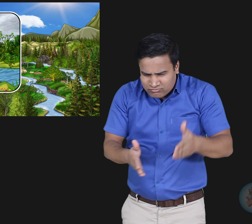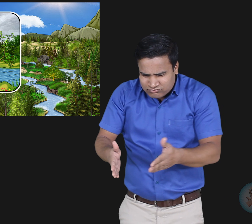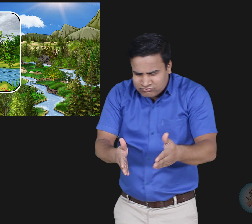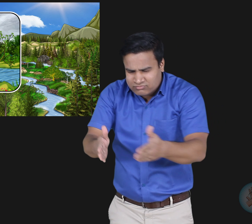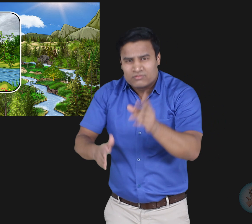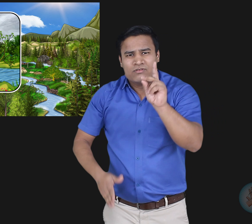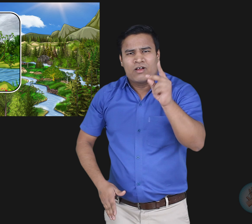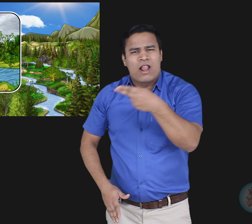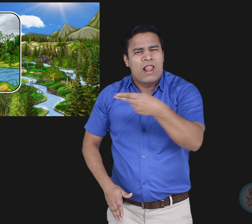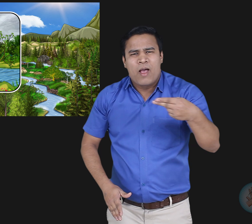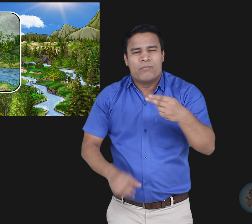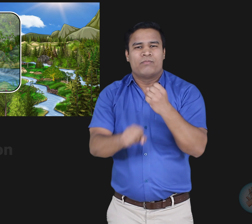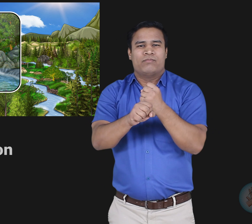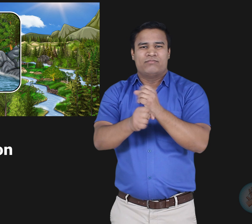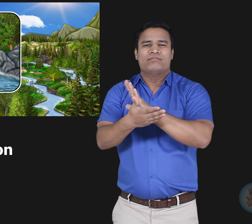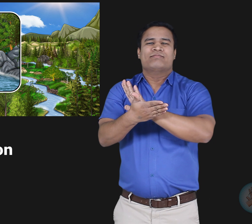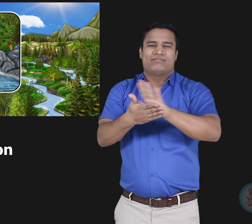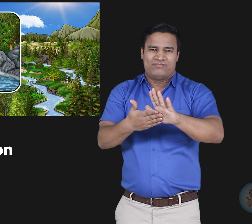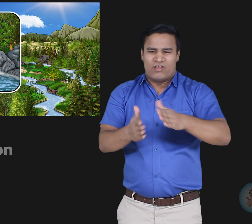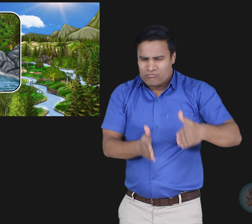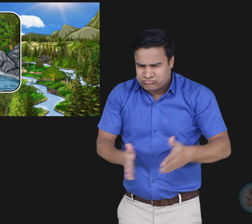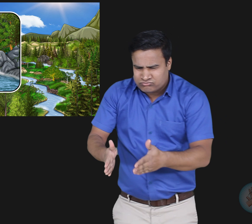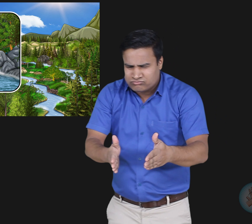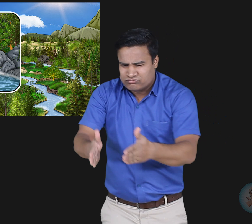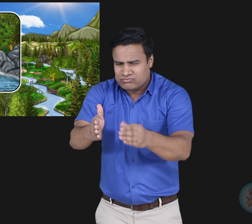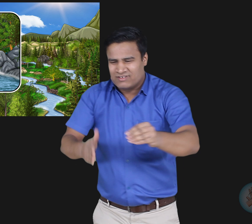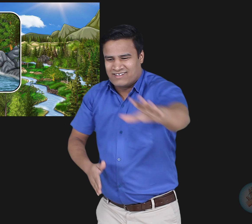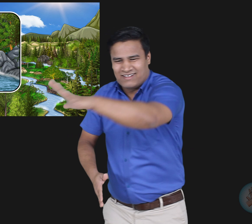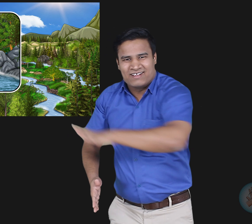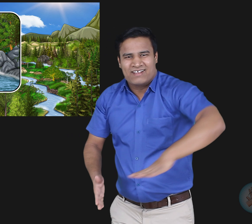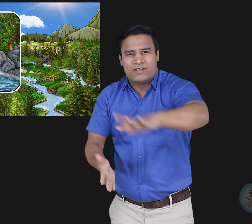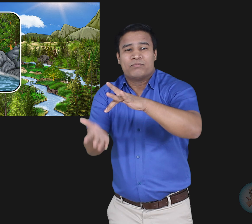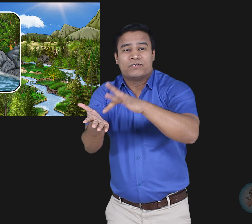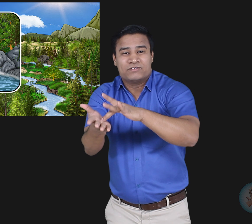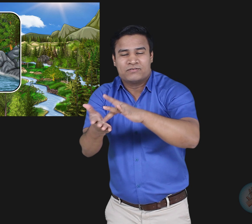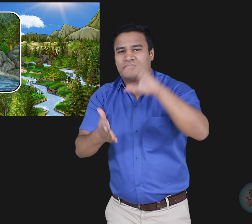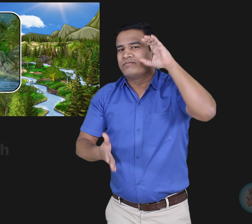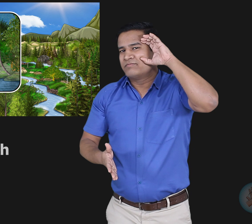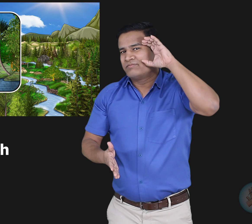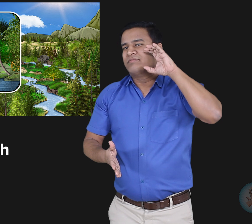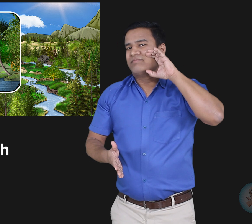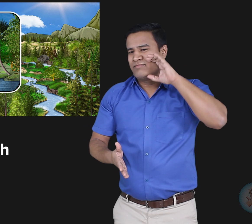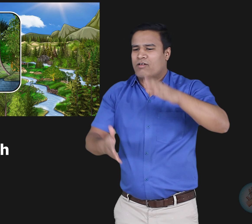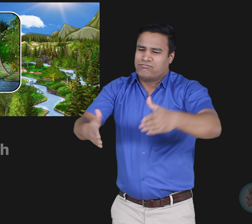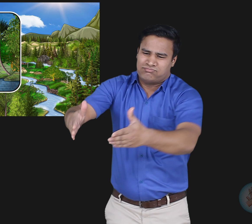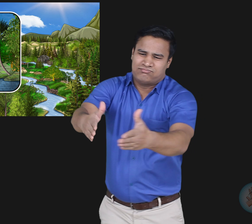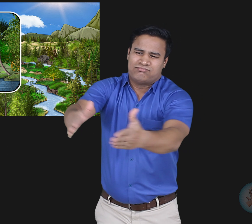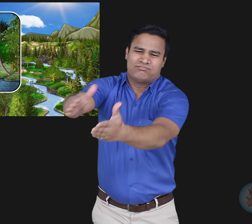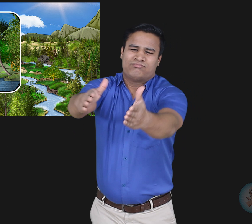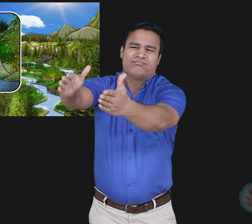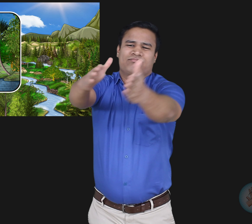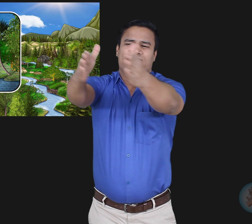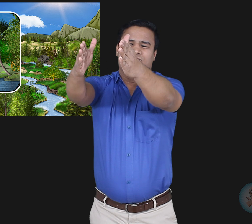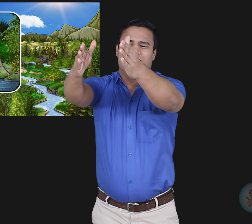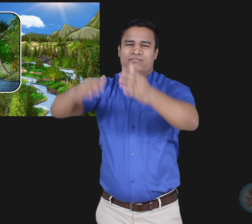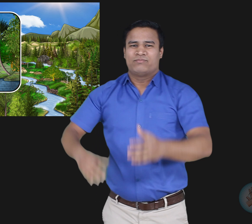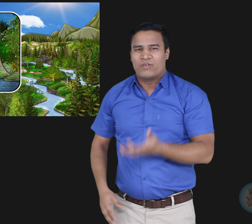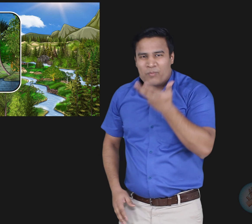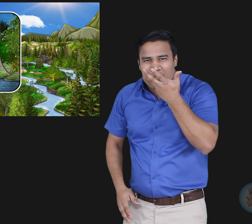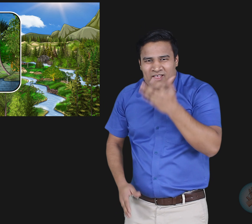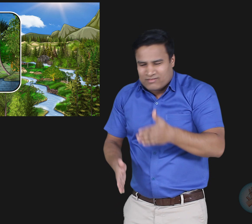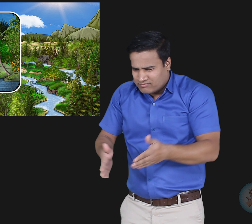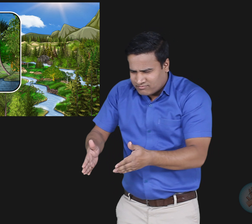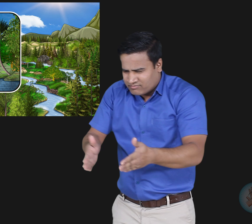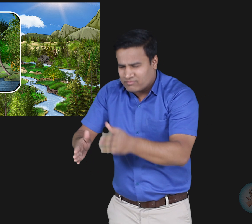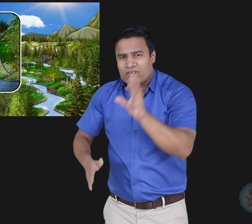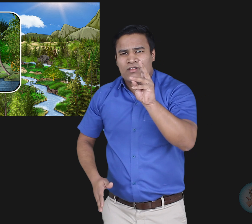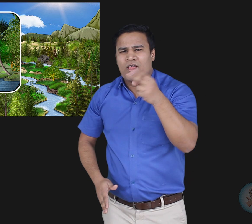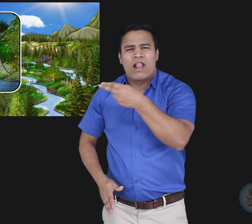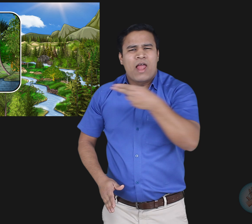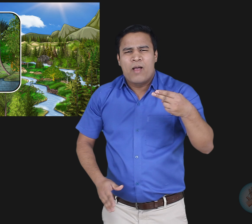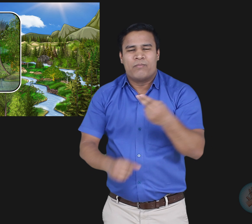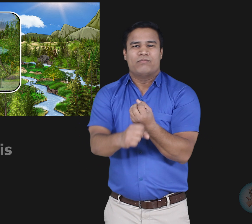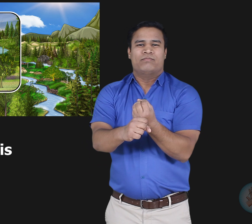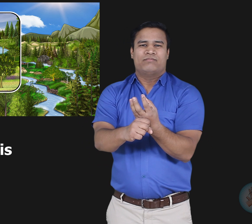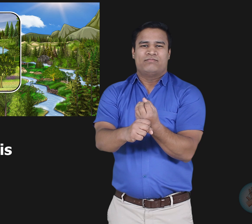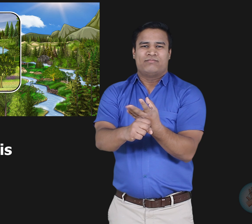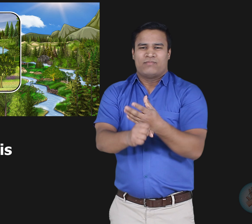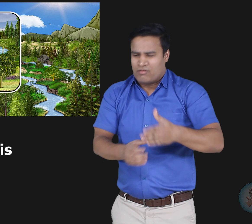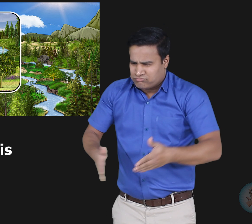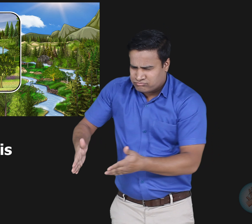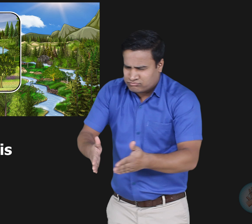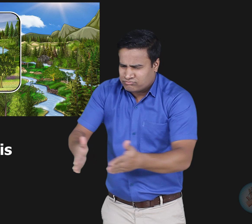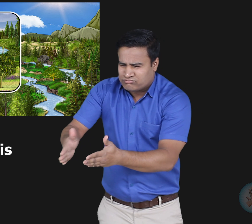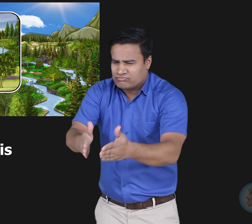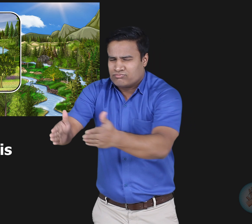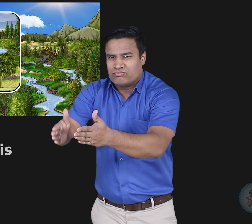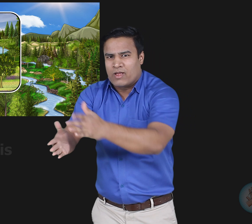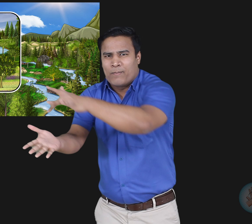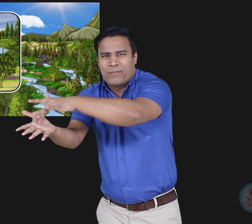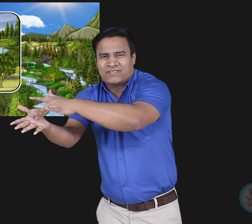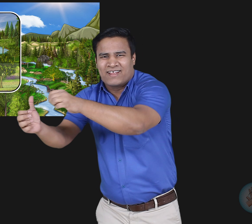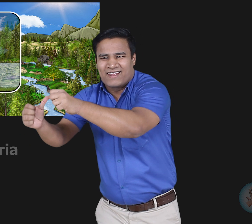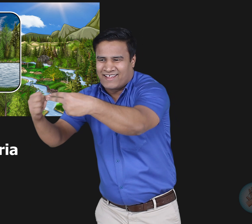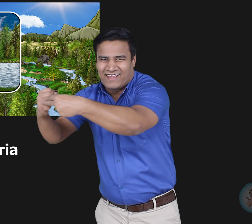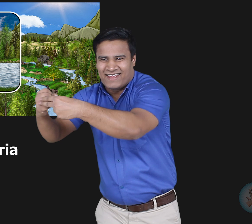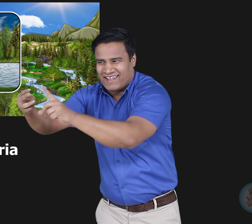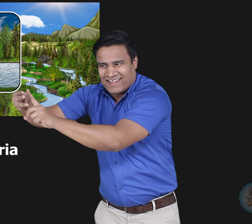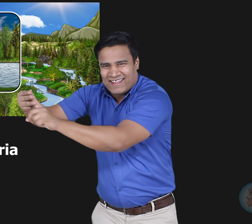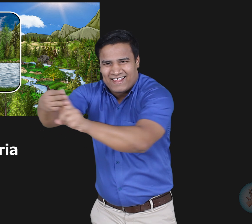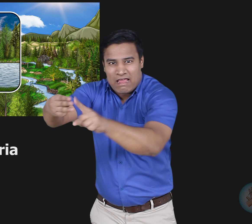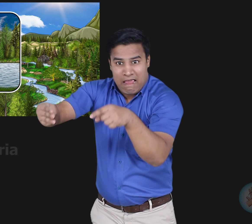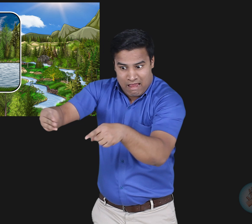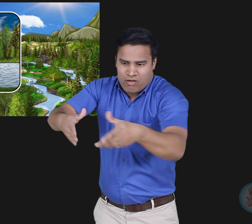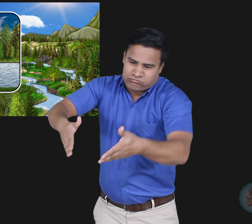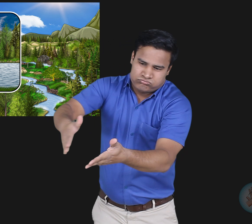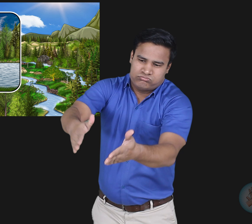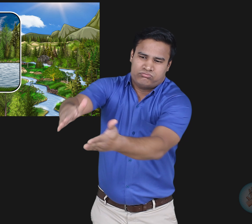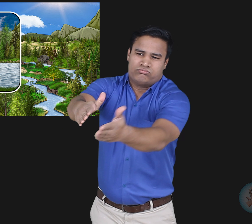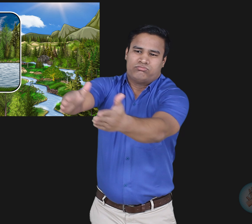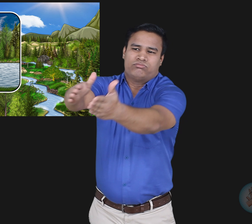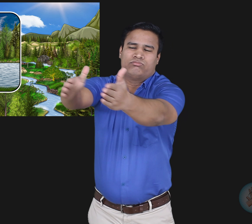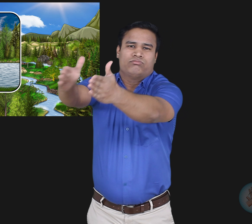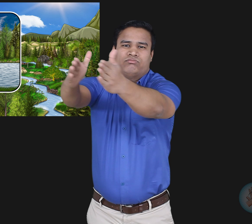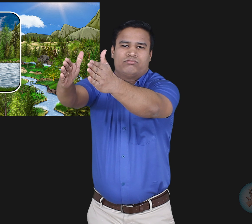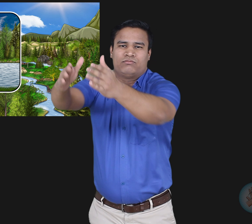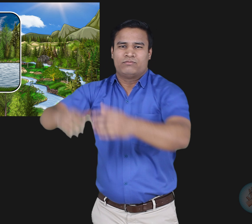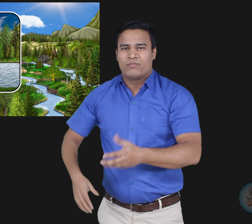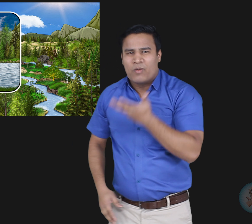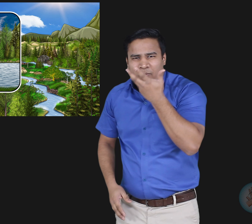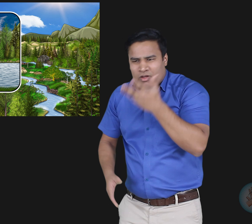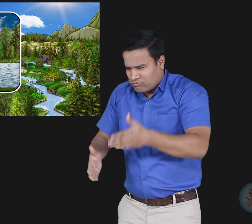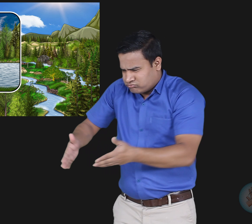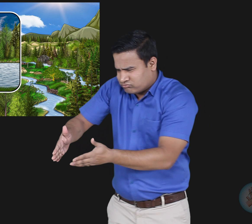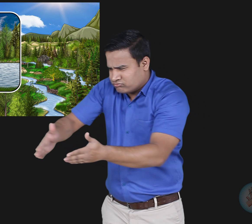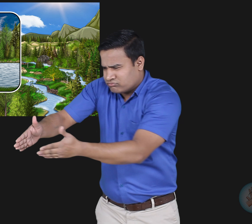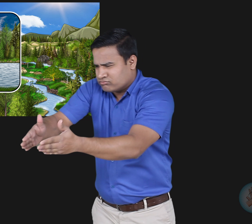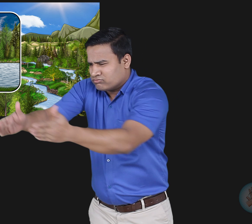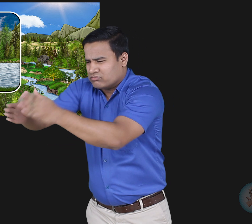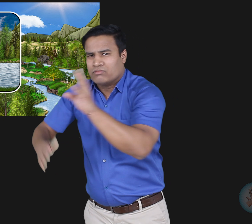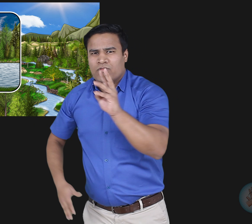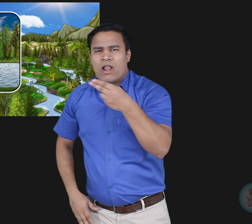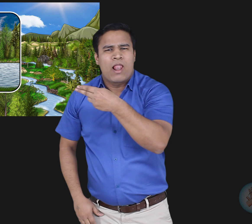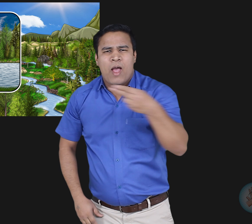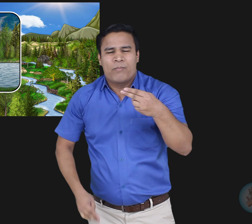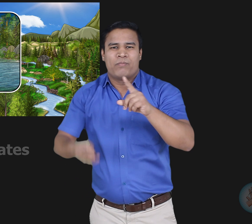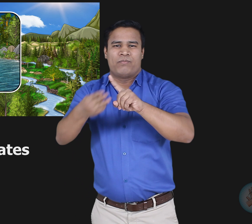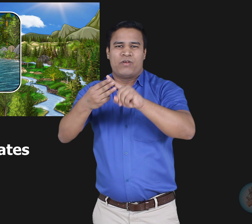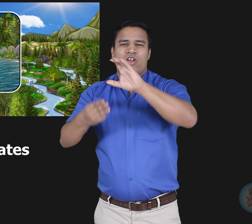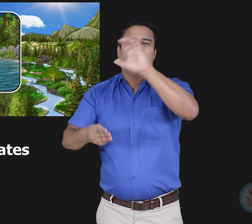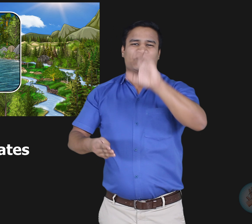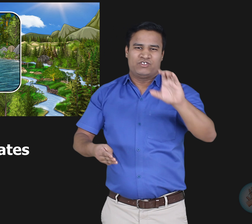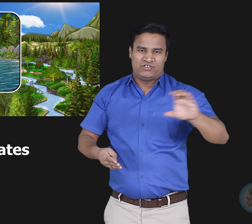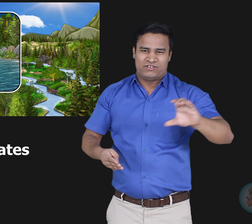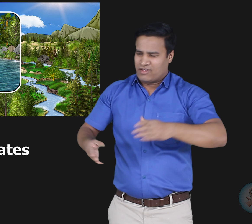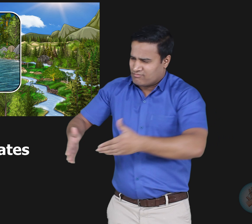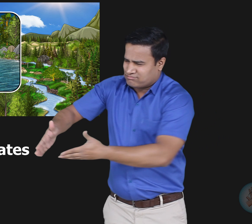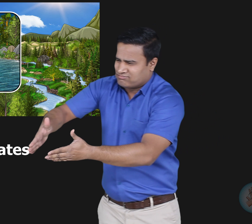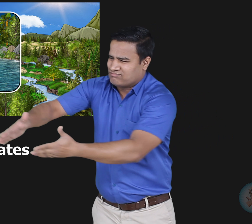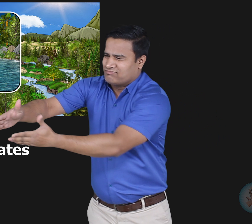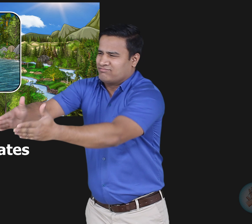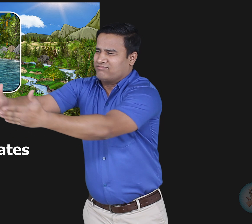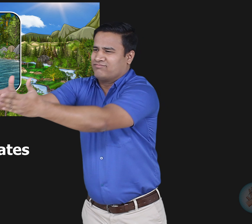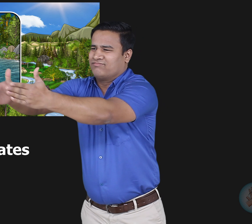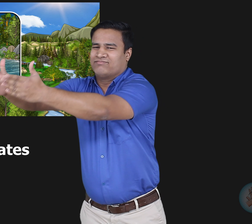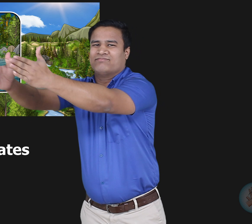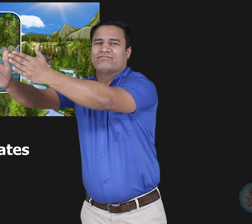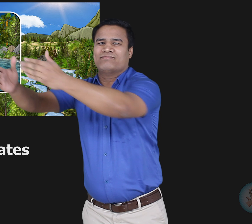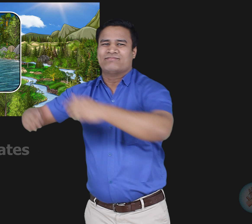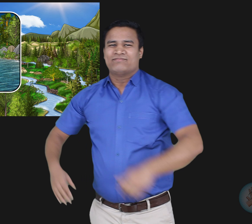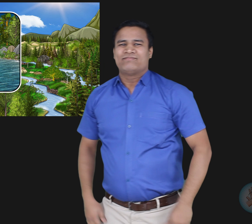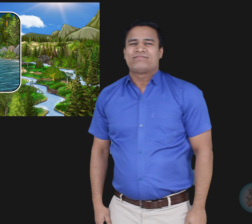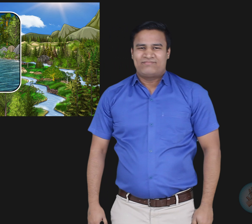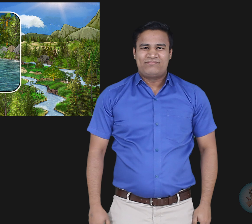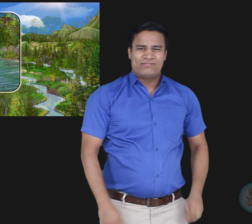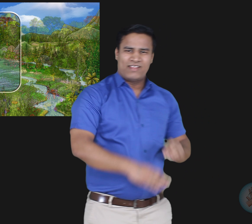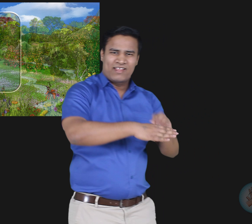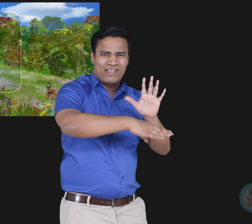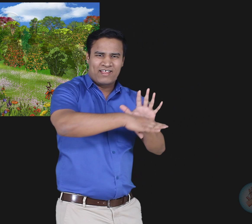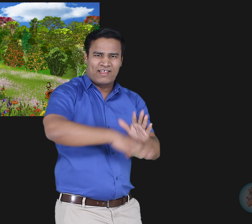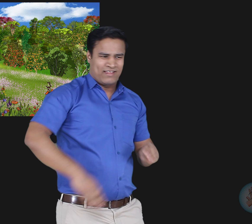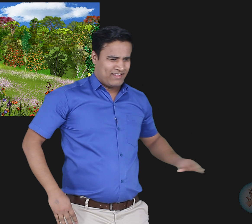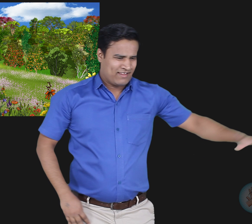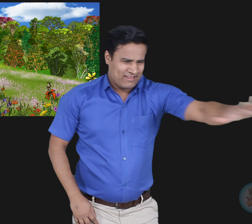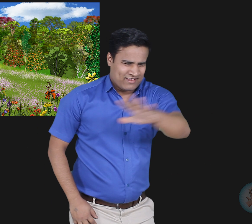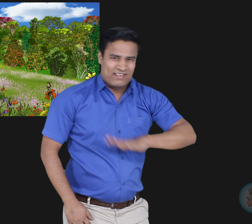The name of the second river is Gihon; it winds through the whole land of Cush. The name of the third river is Hiddekel; it runs along the east side of Assyria. And the fourth river is the Euphrates.